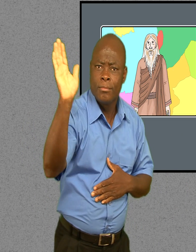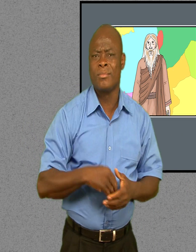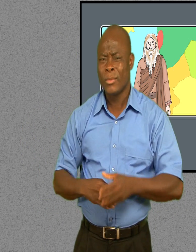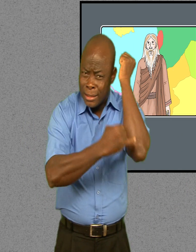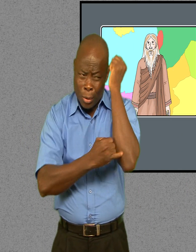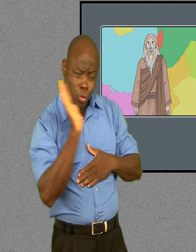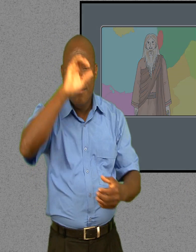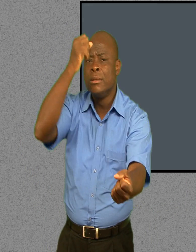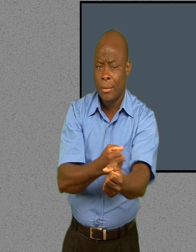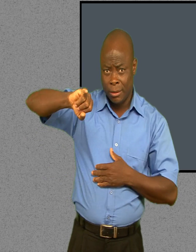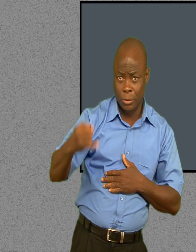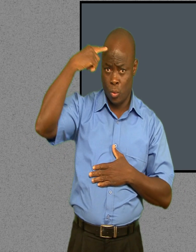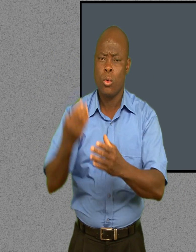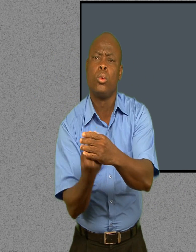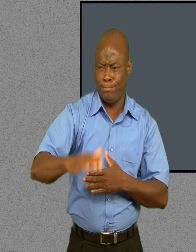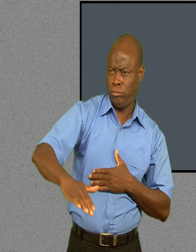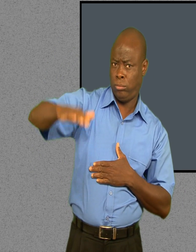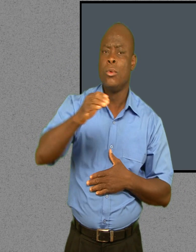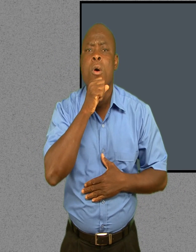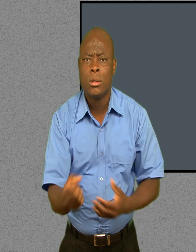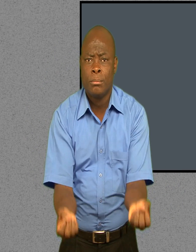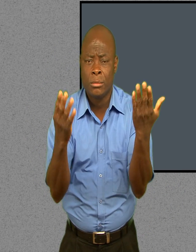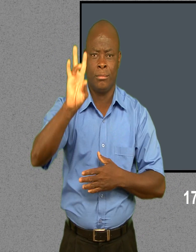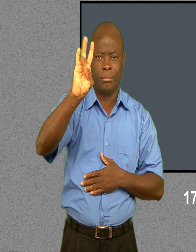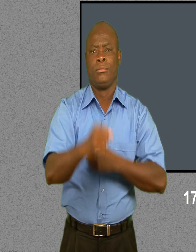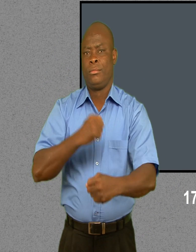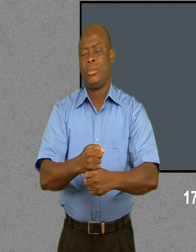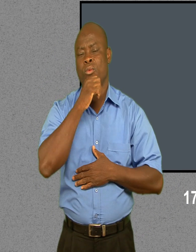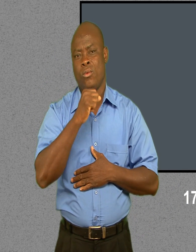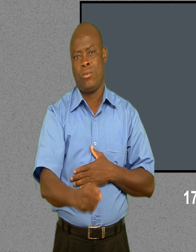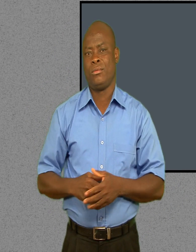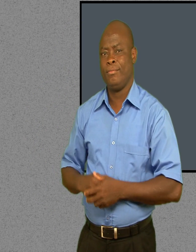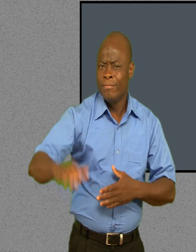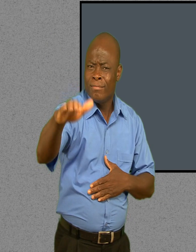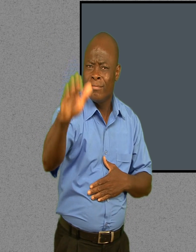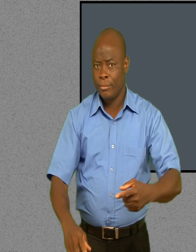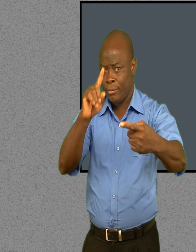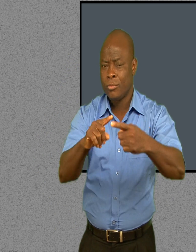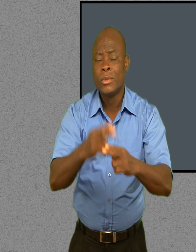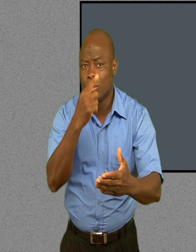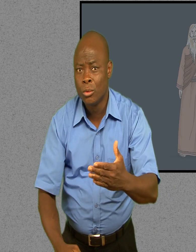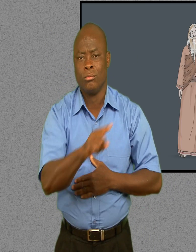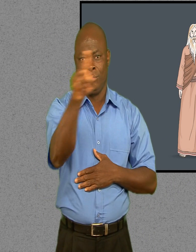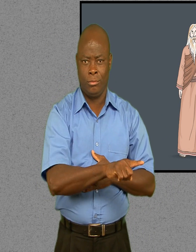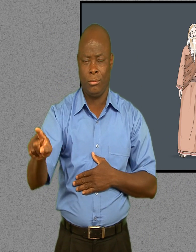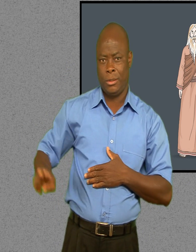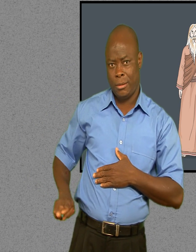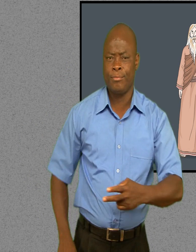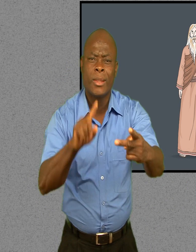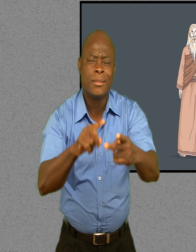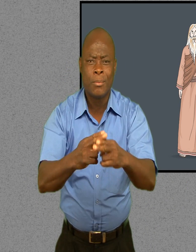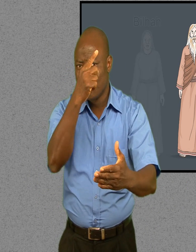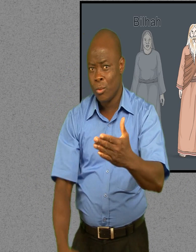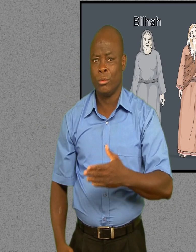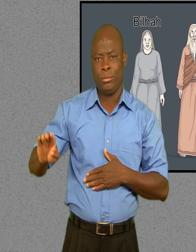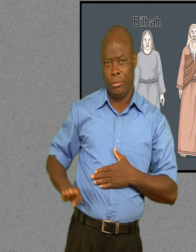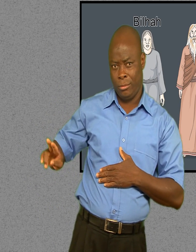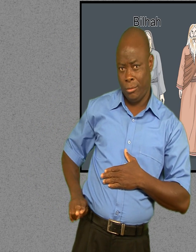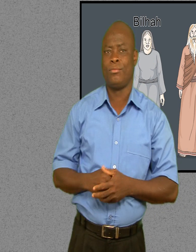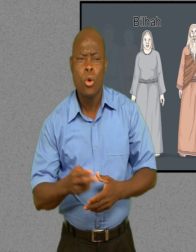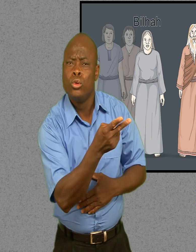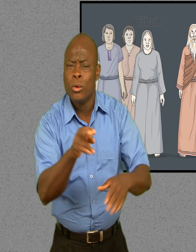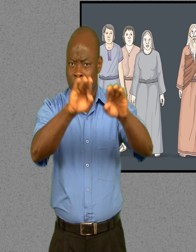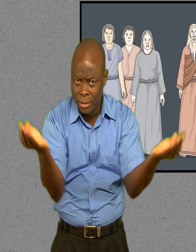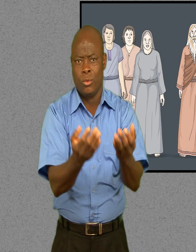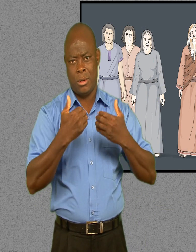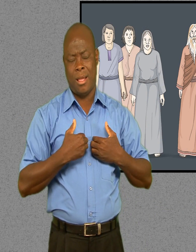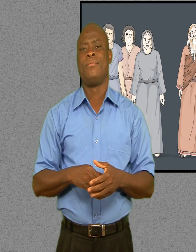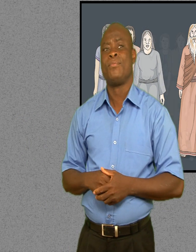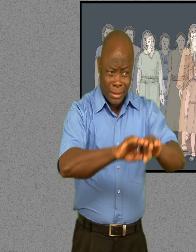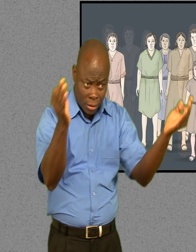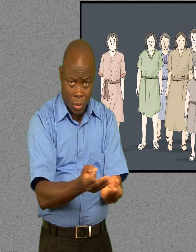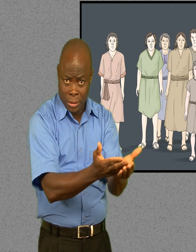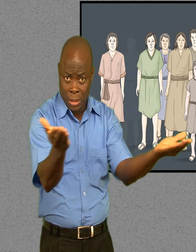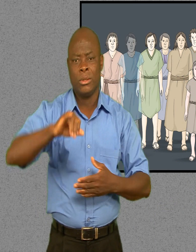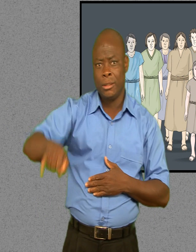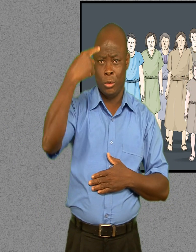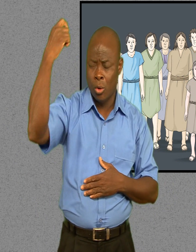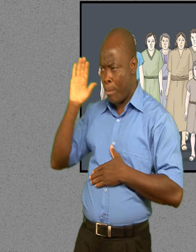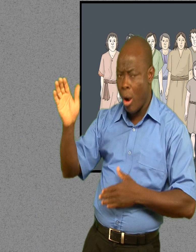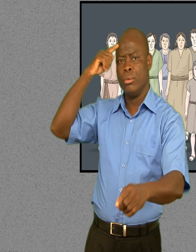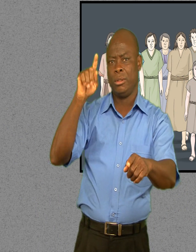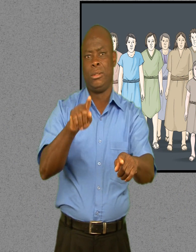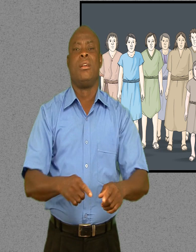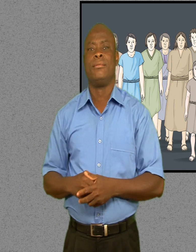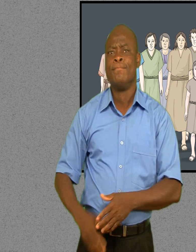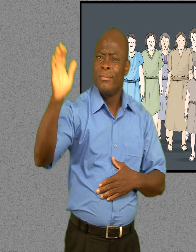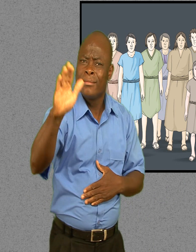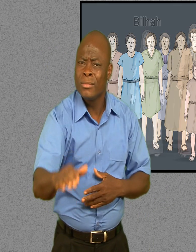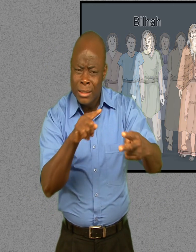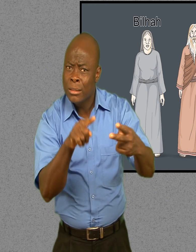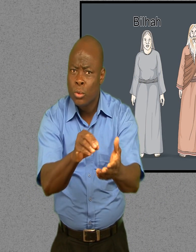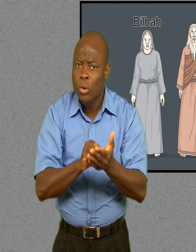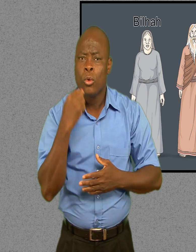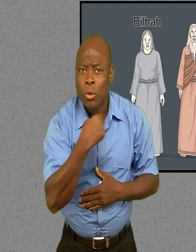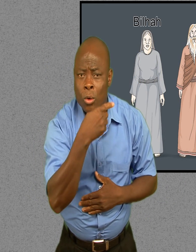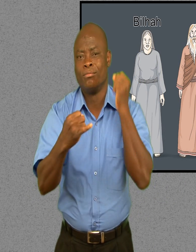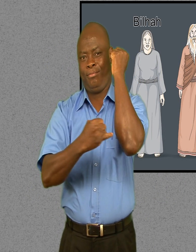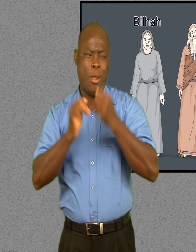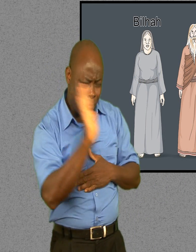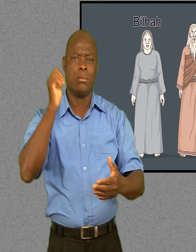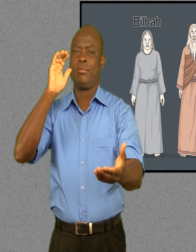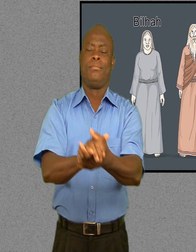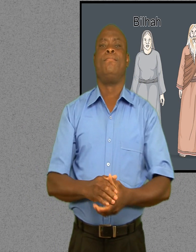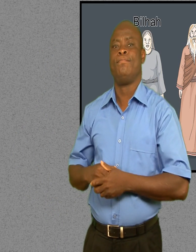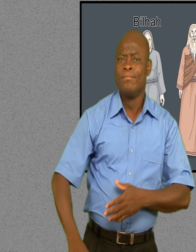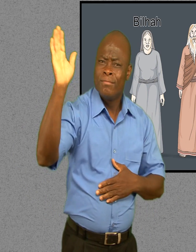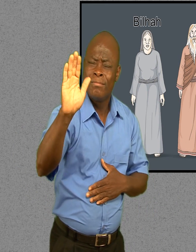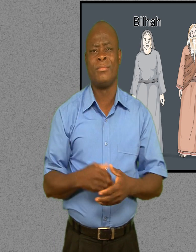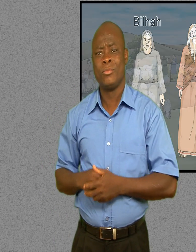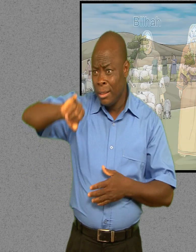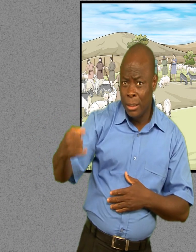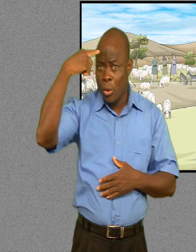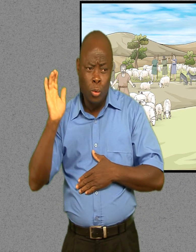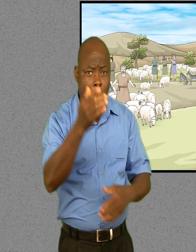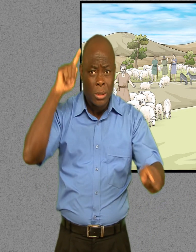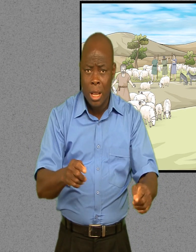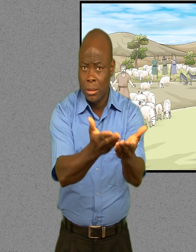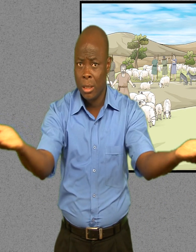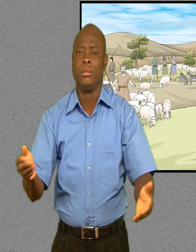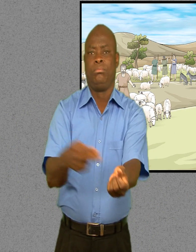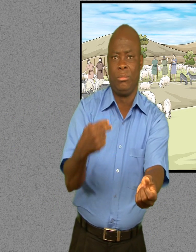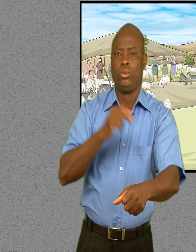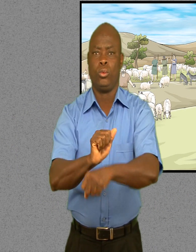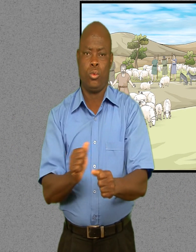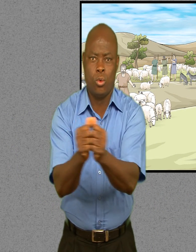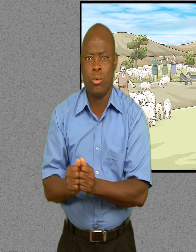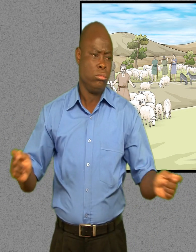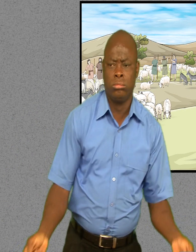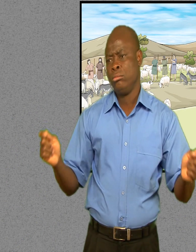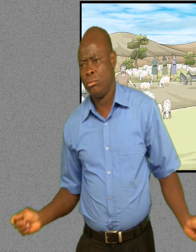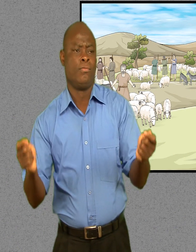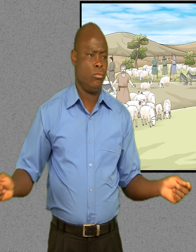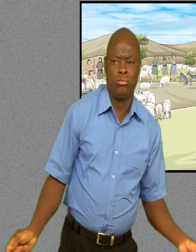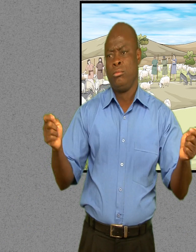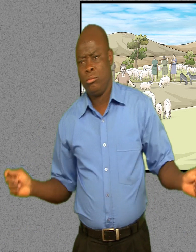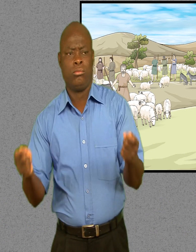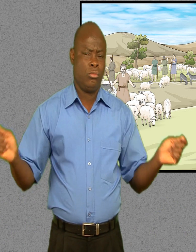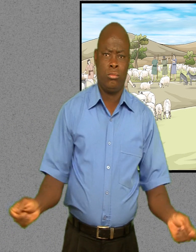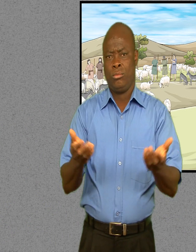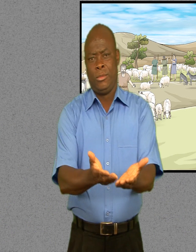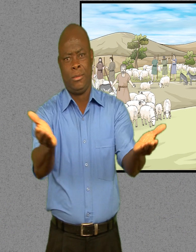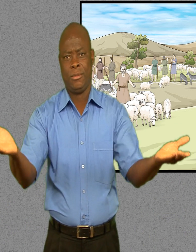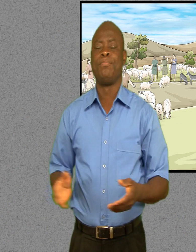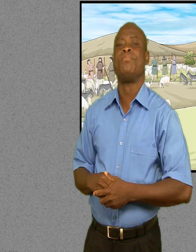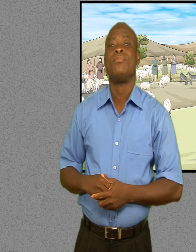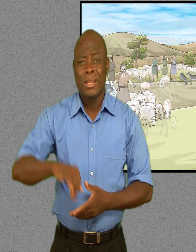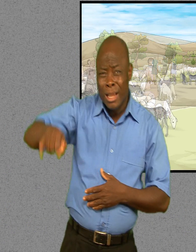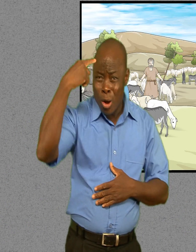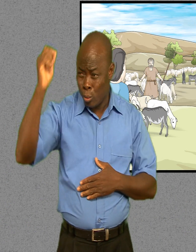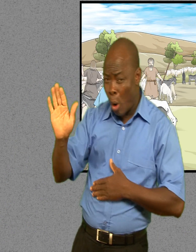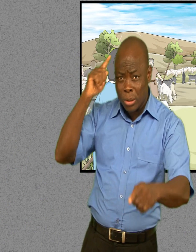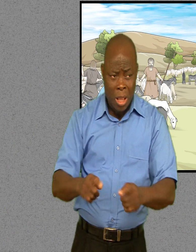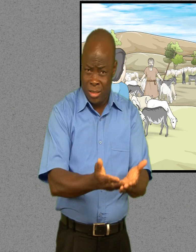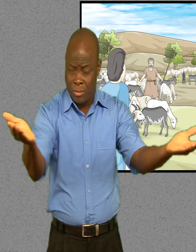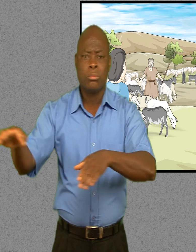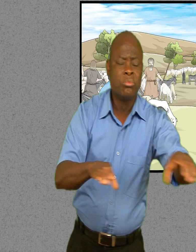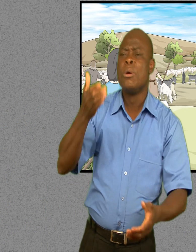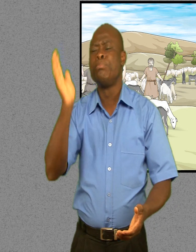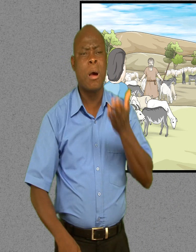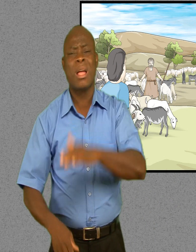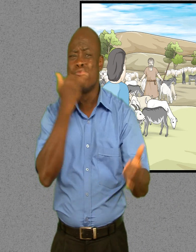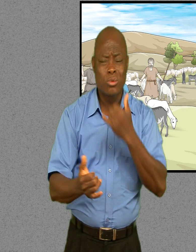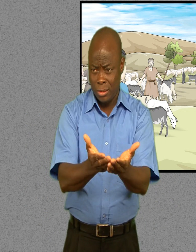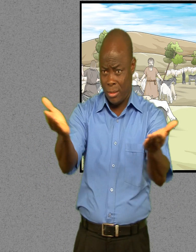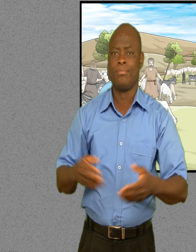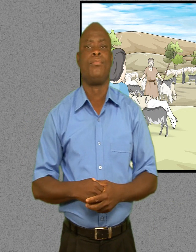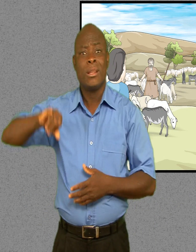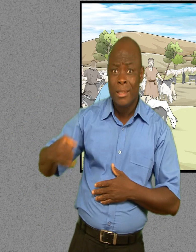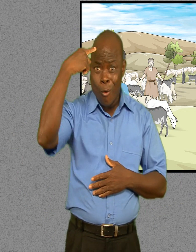When Joseph was seventeen years old, he was tending the flock with his brothers, the sons of his father’s wives Bilhah and Zilpah, and he brought their father a bad report about them.